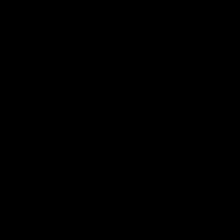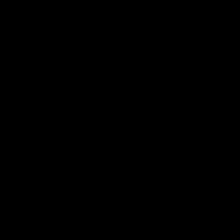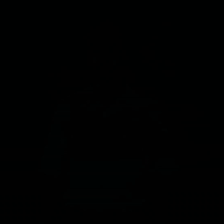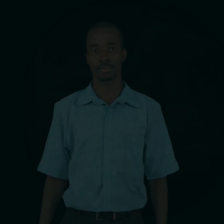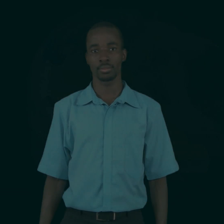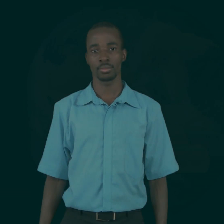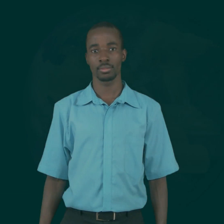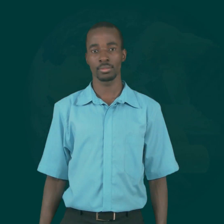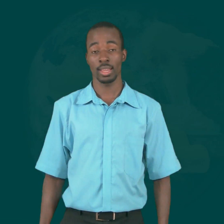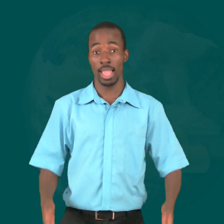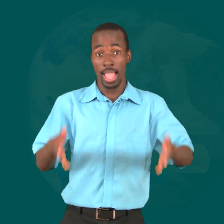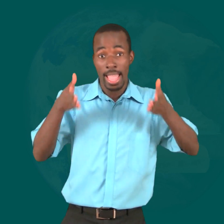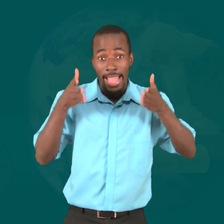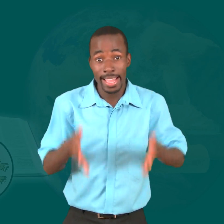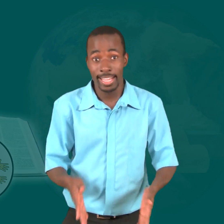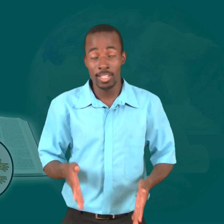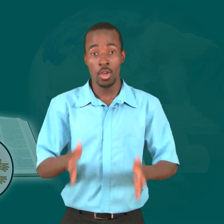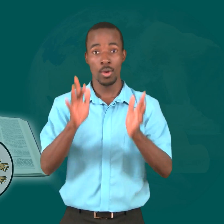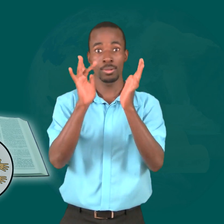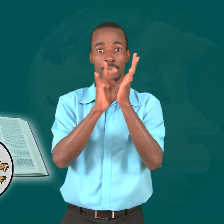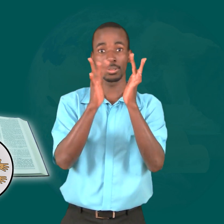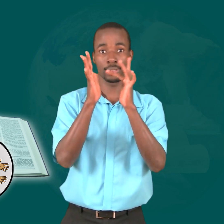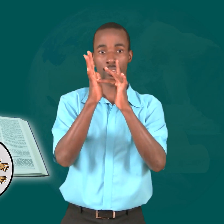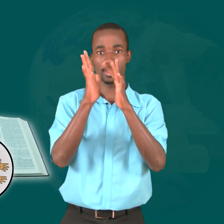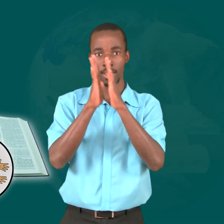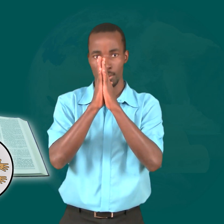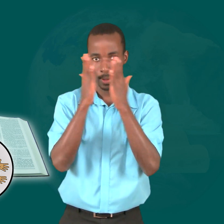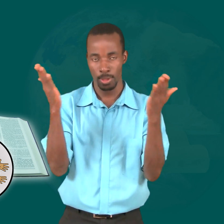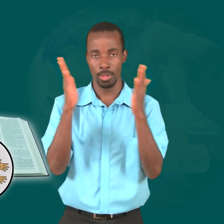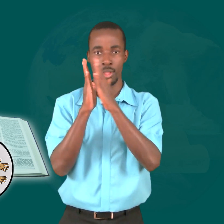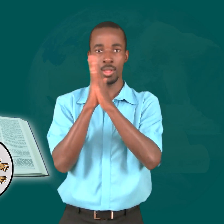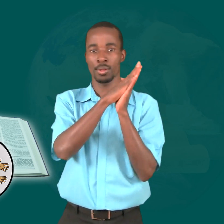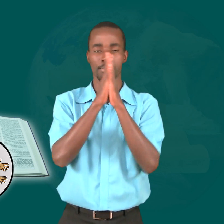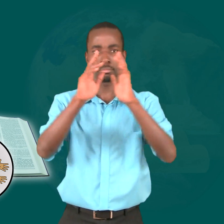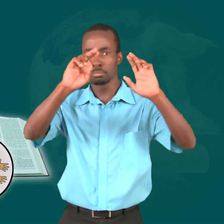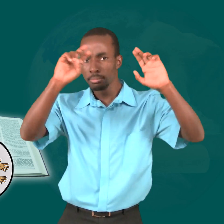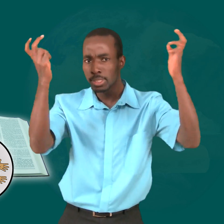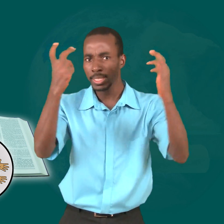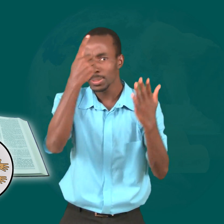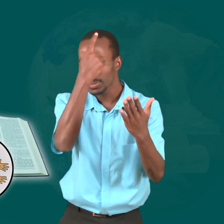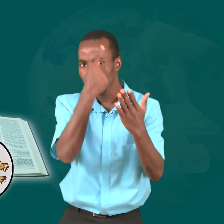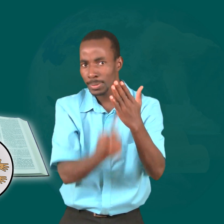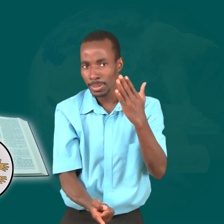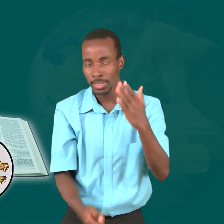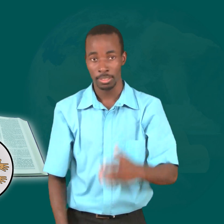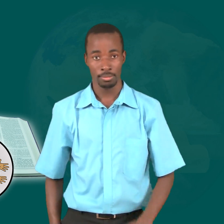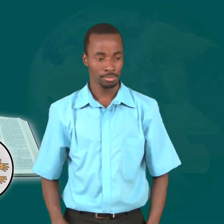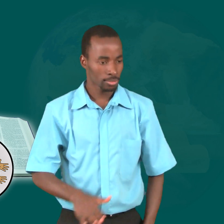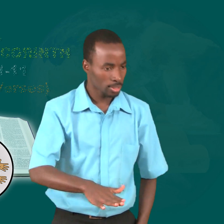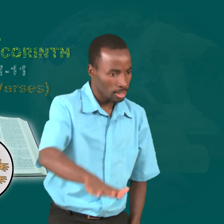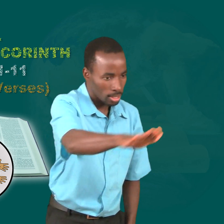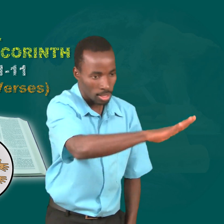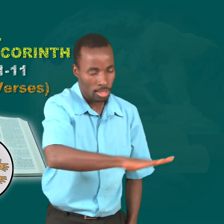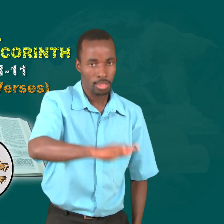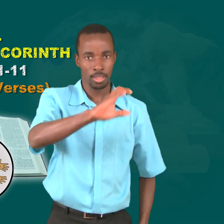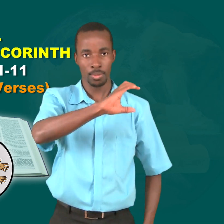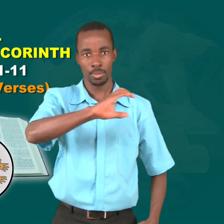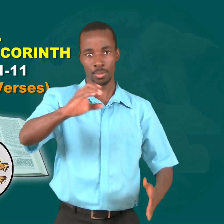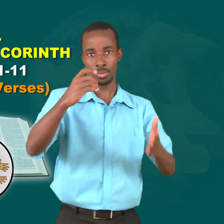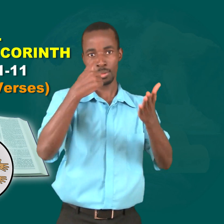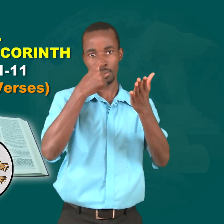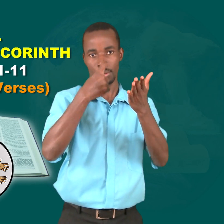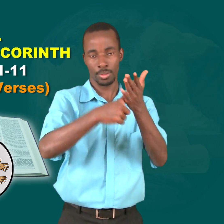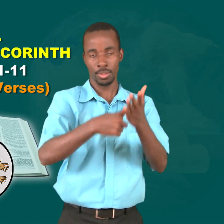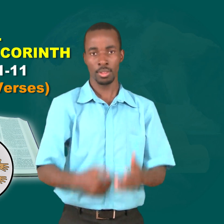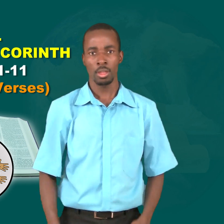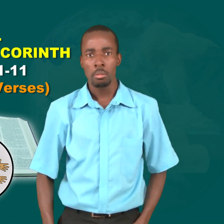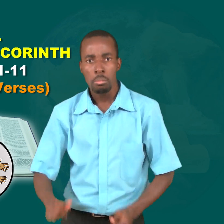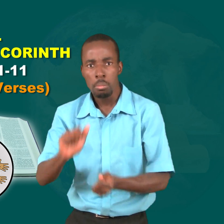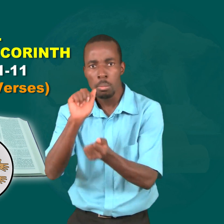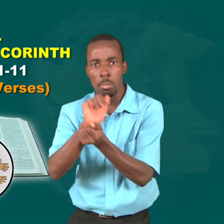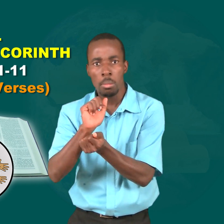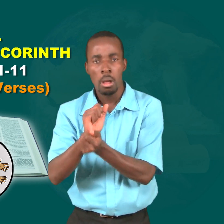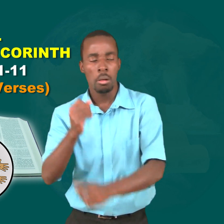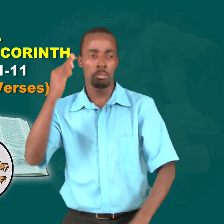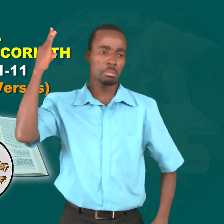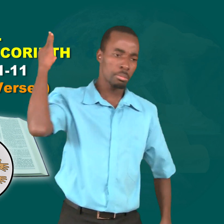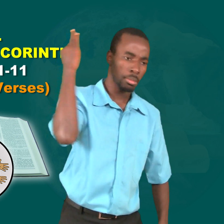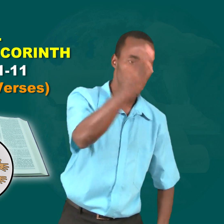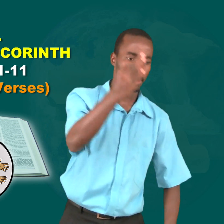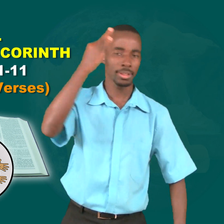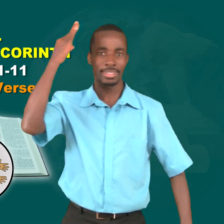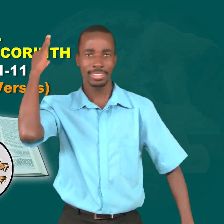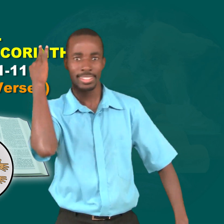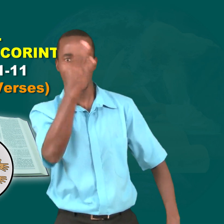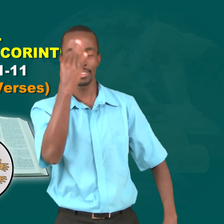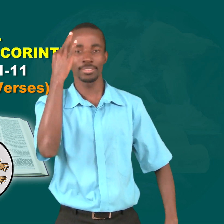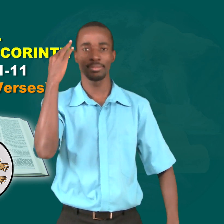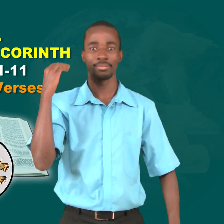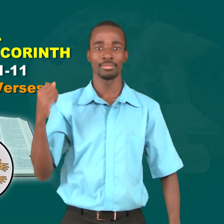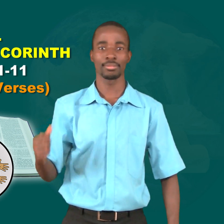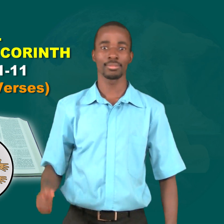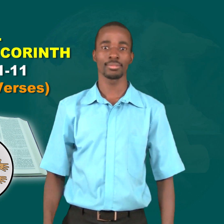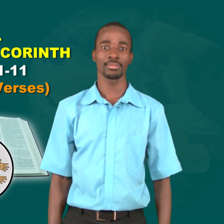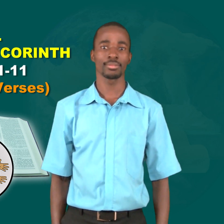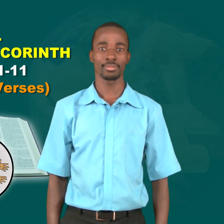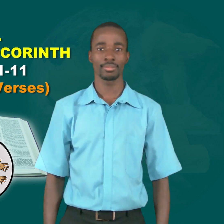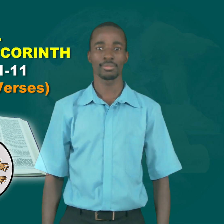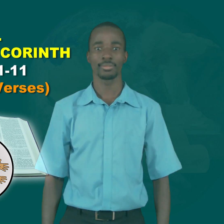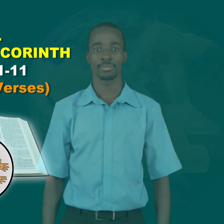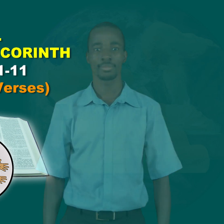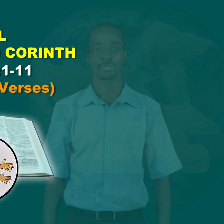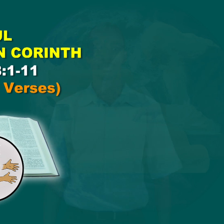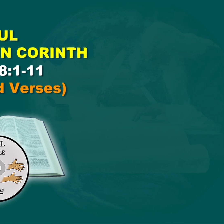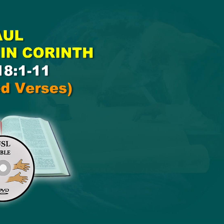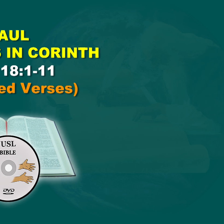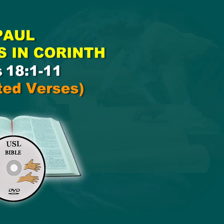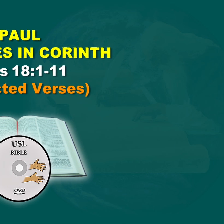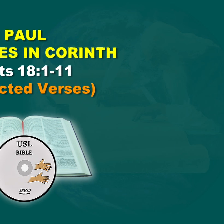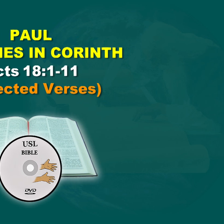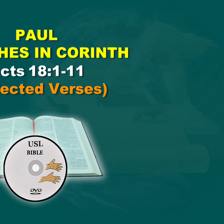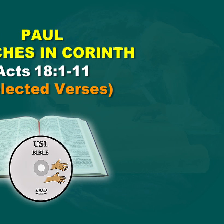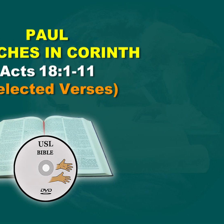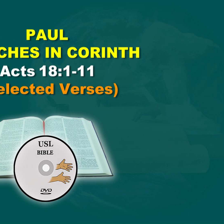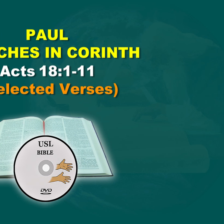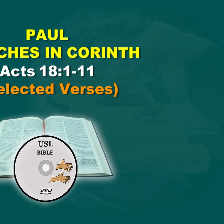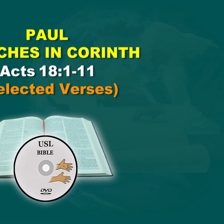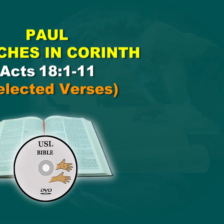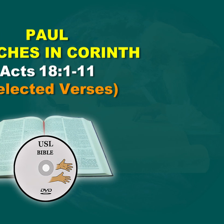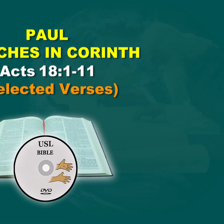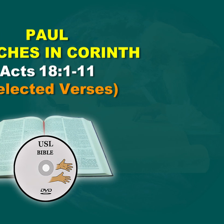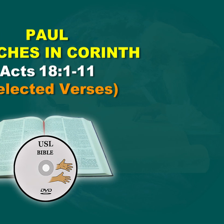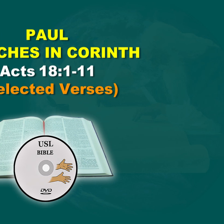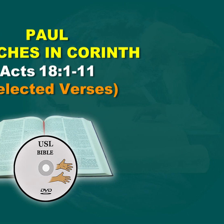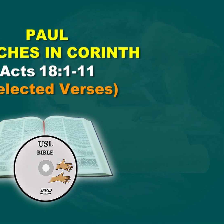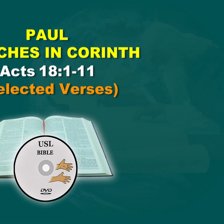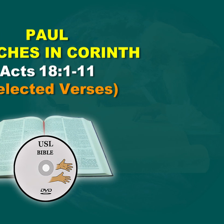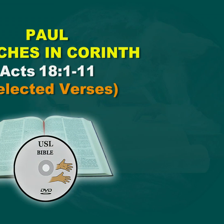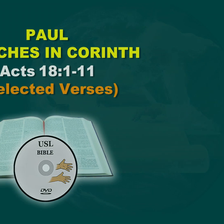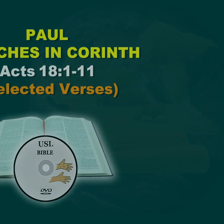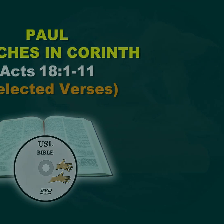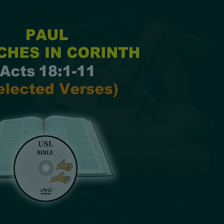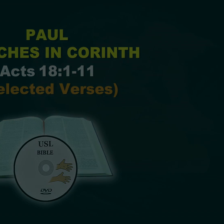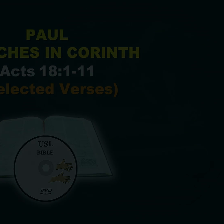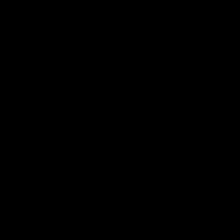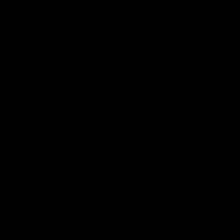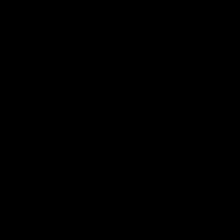Paul preaches in Corinth